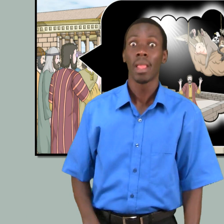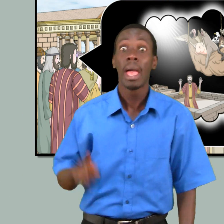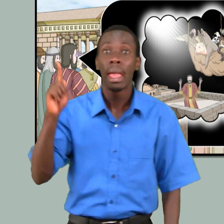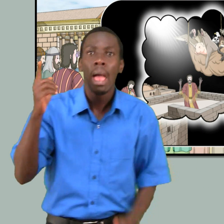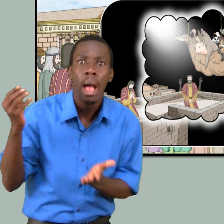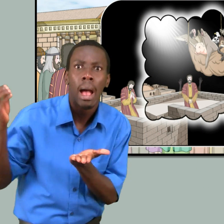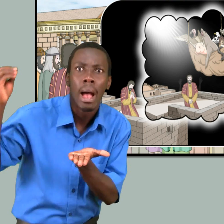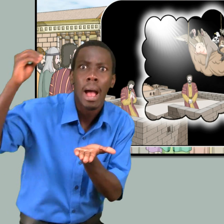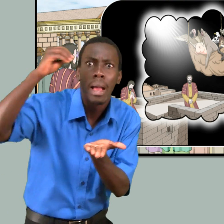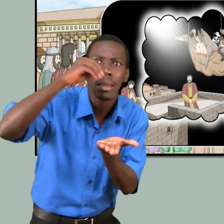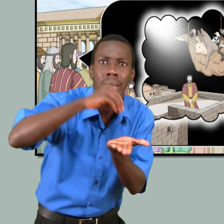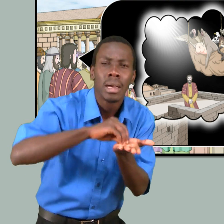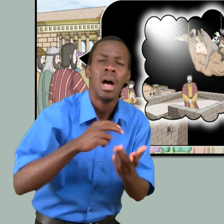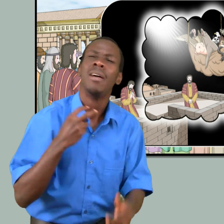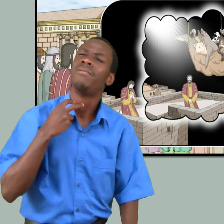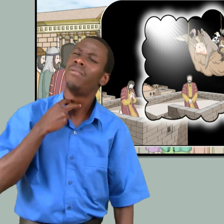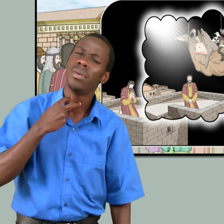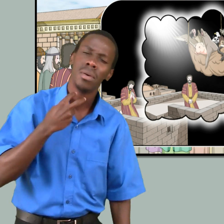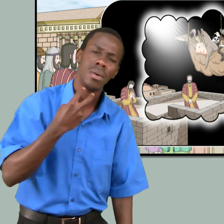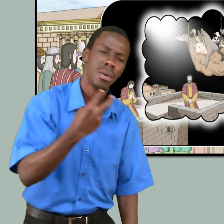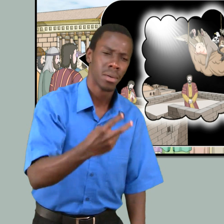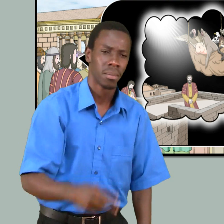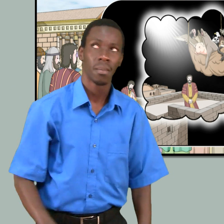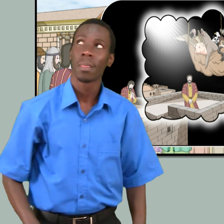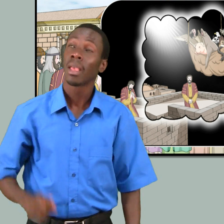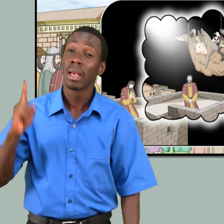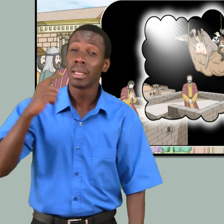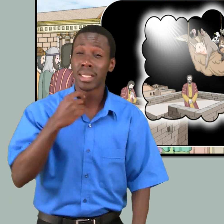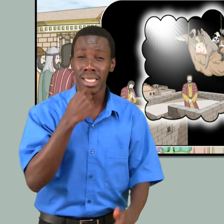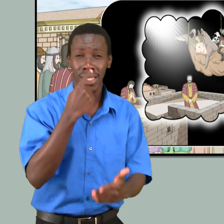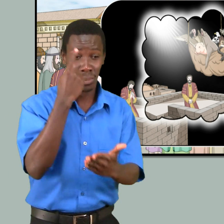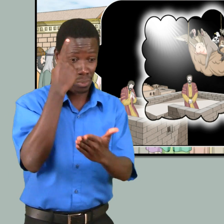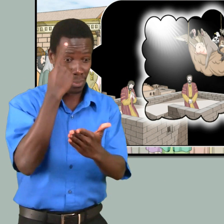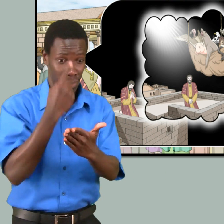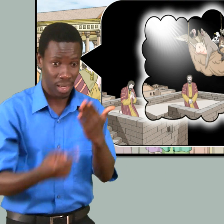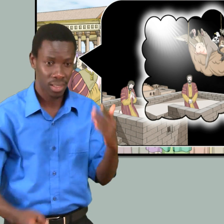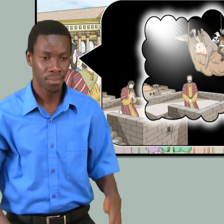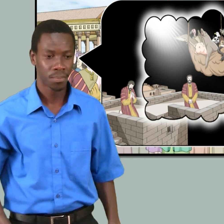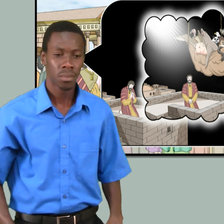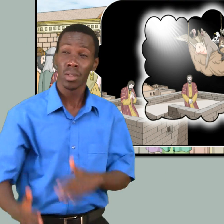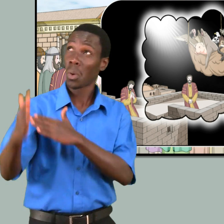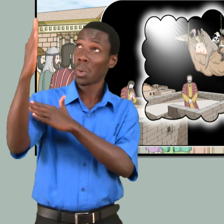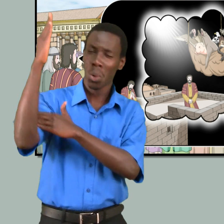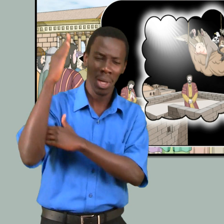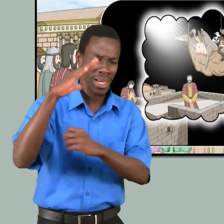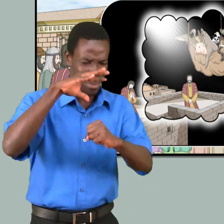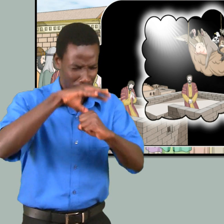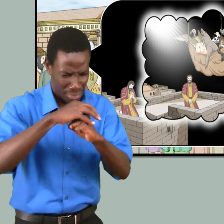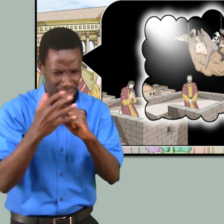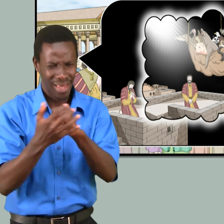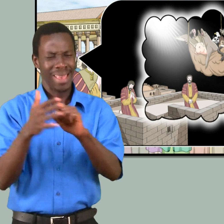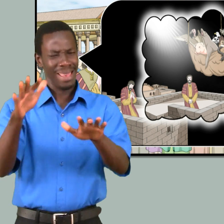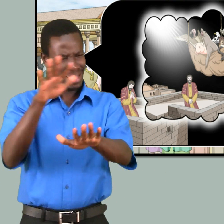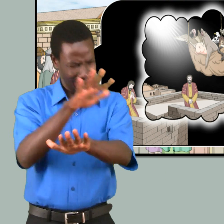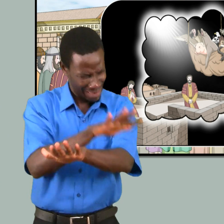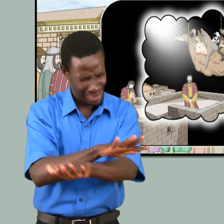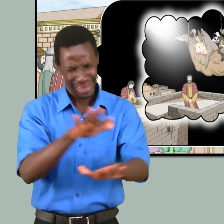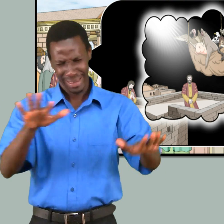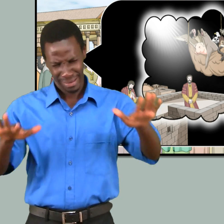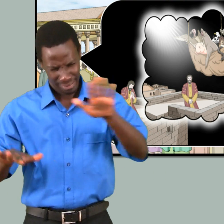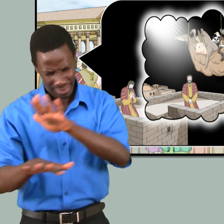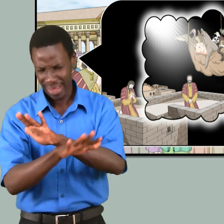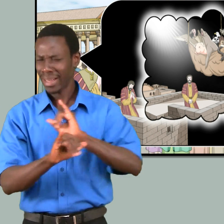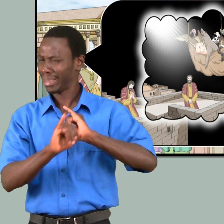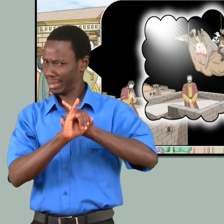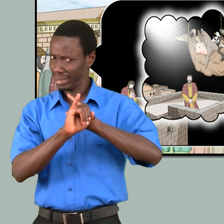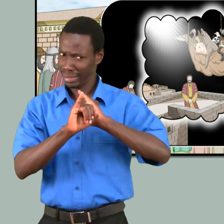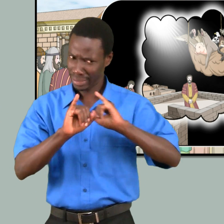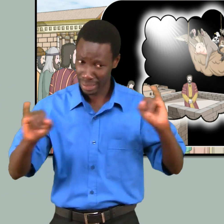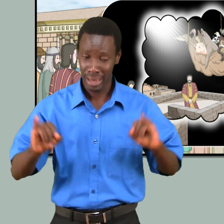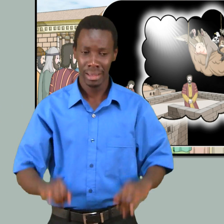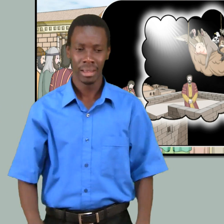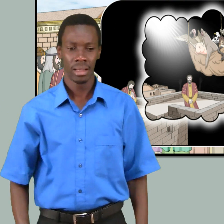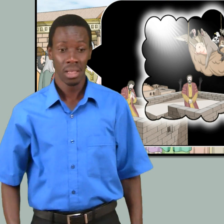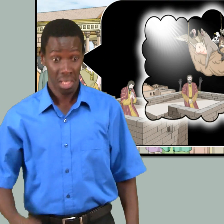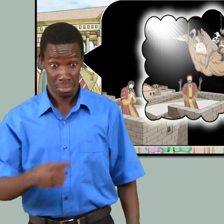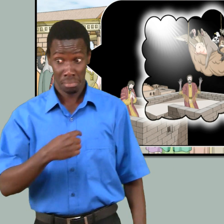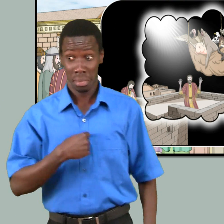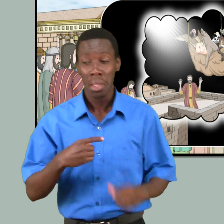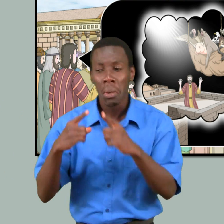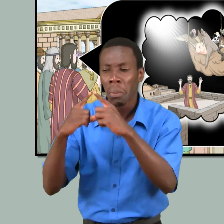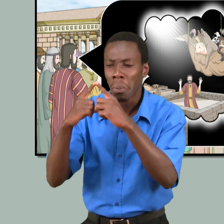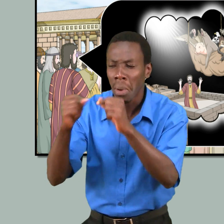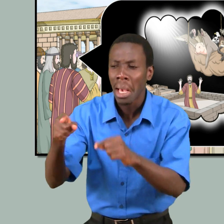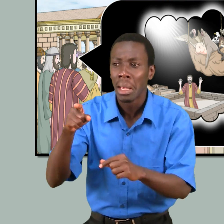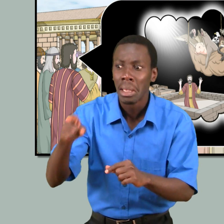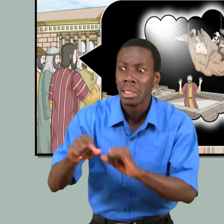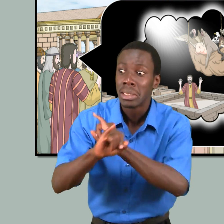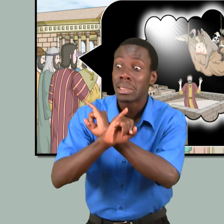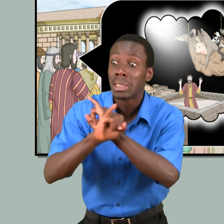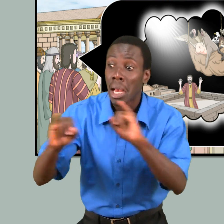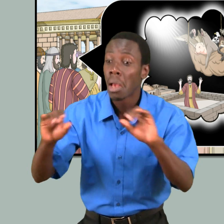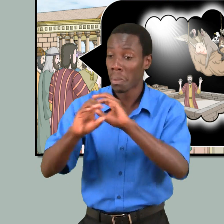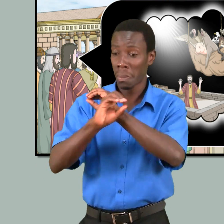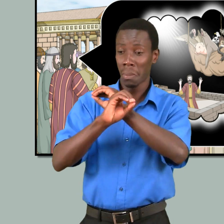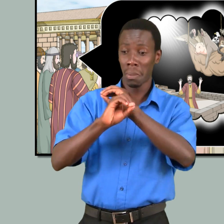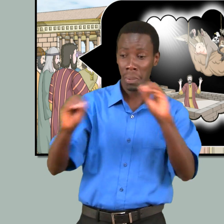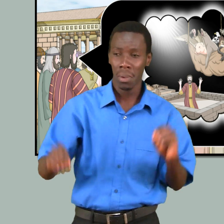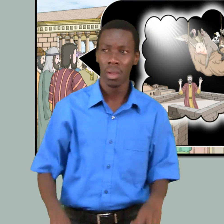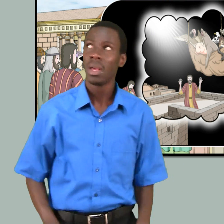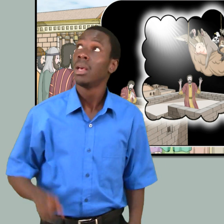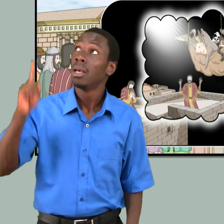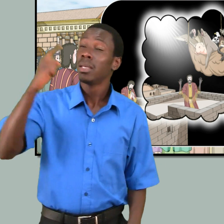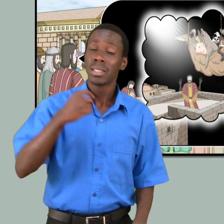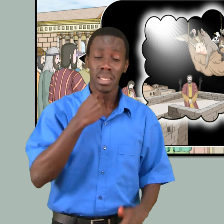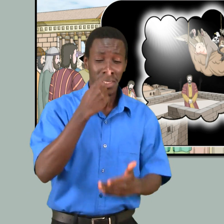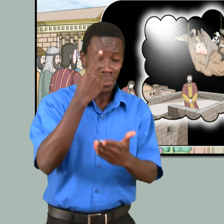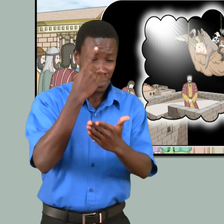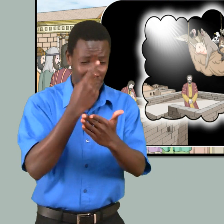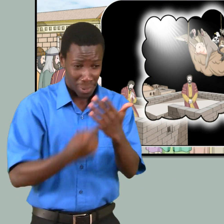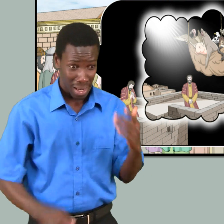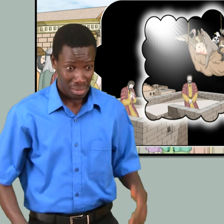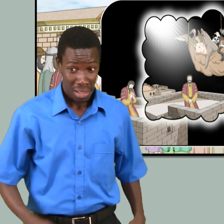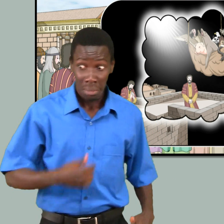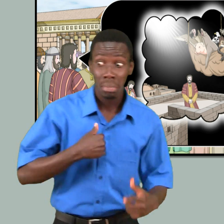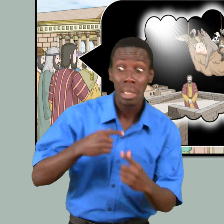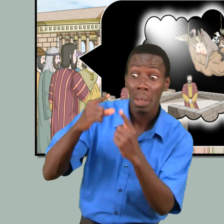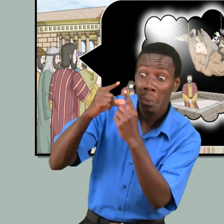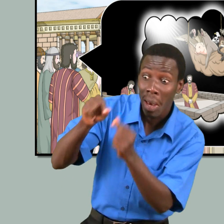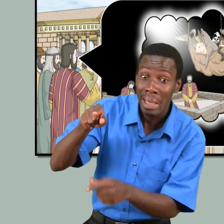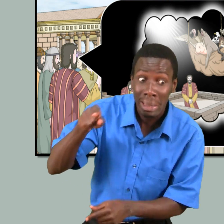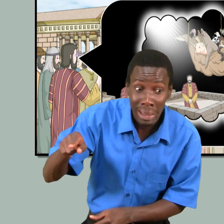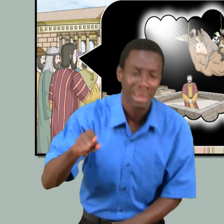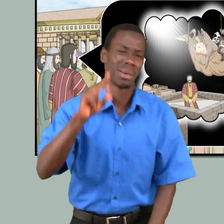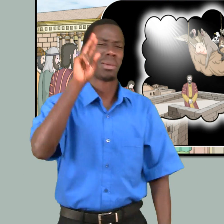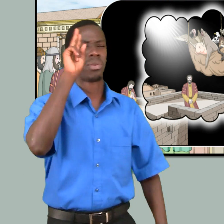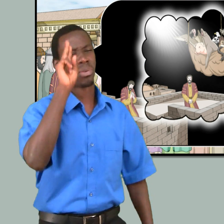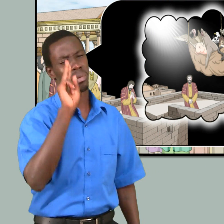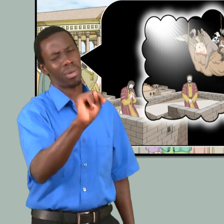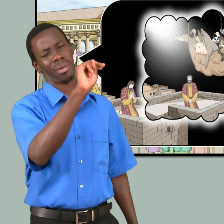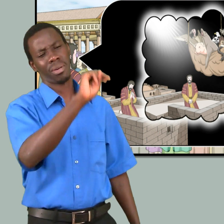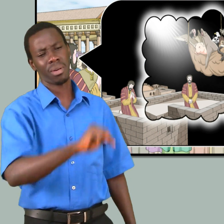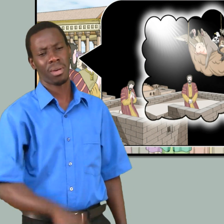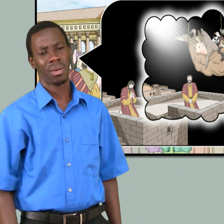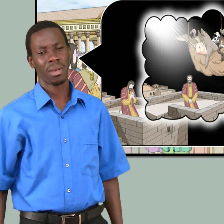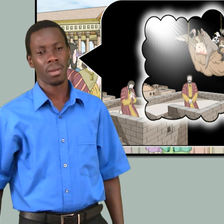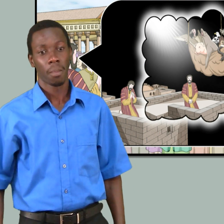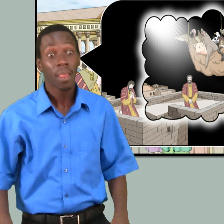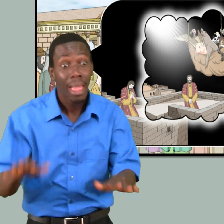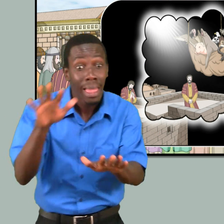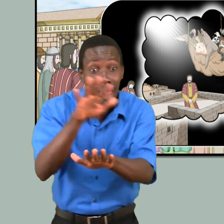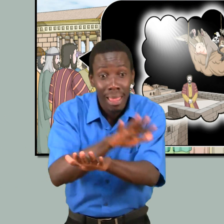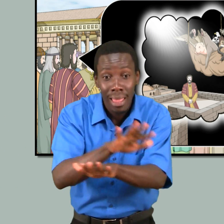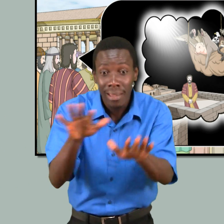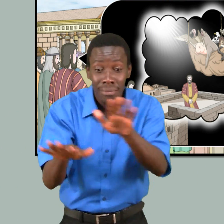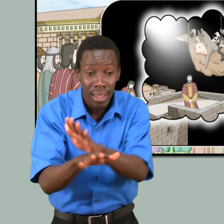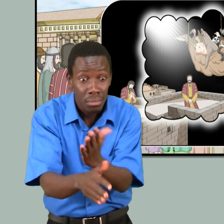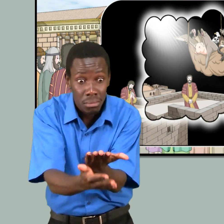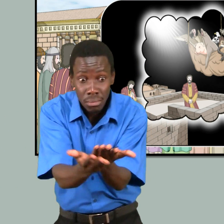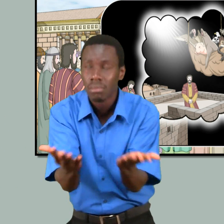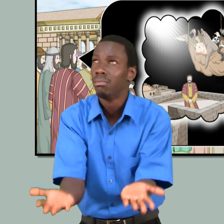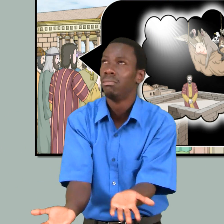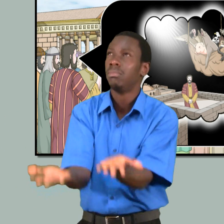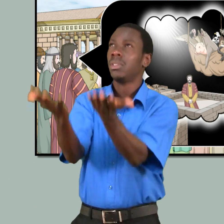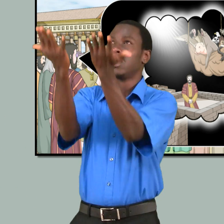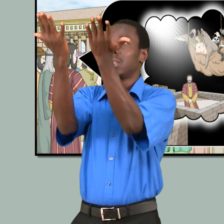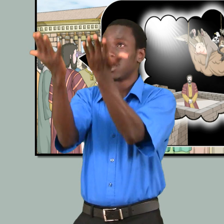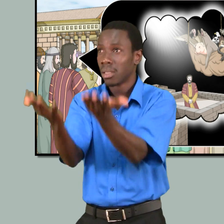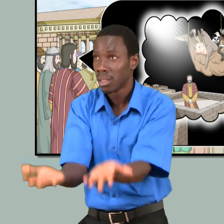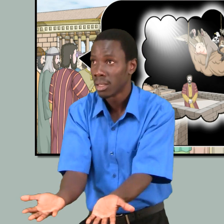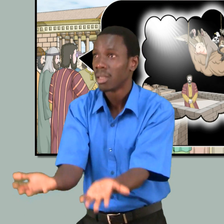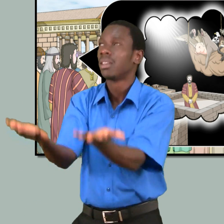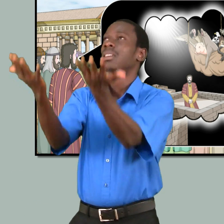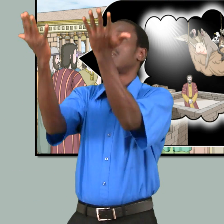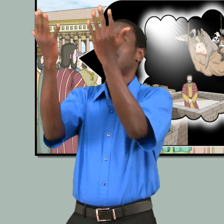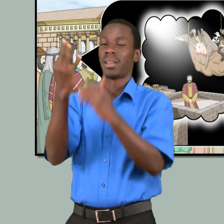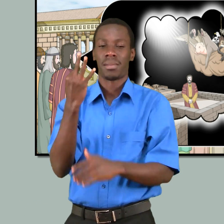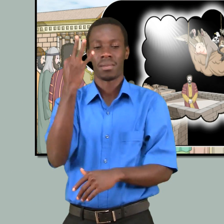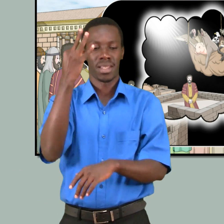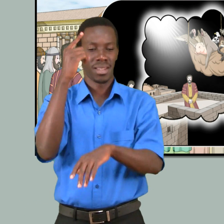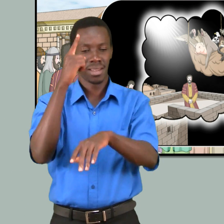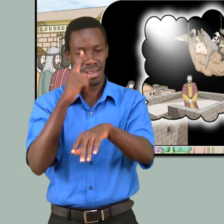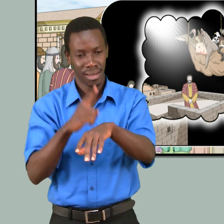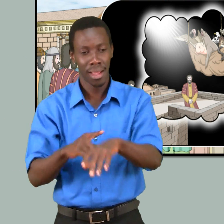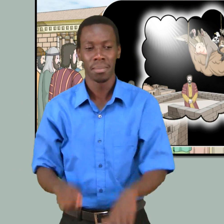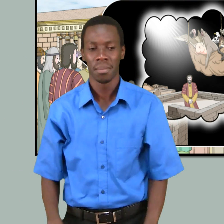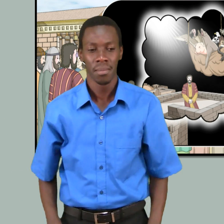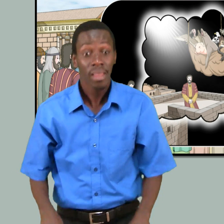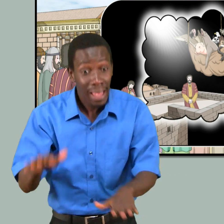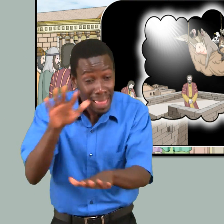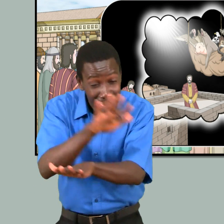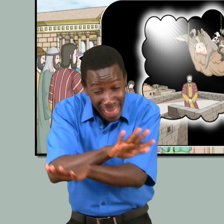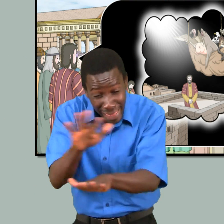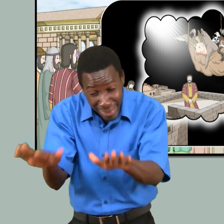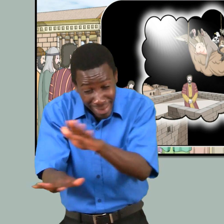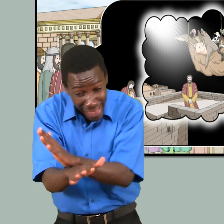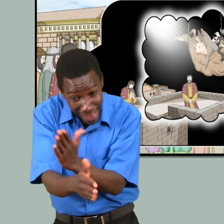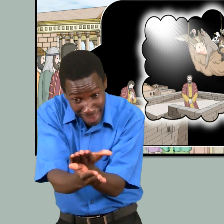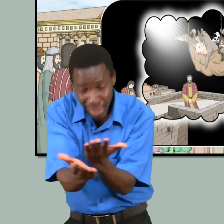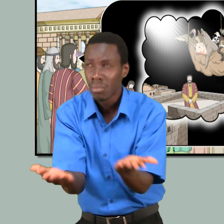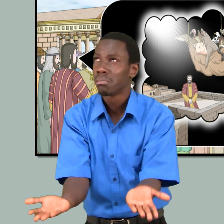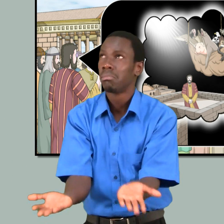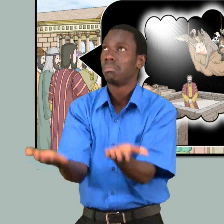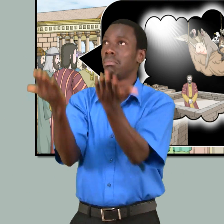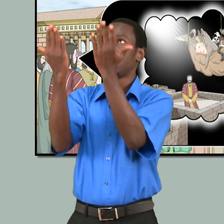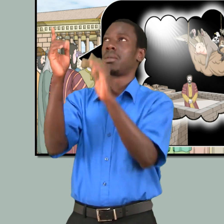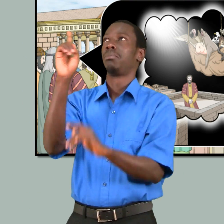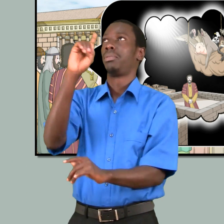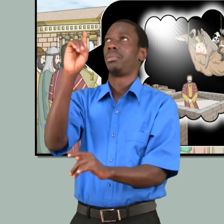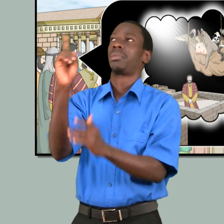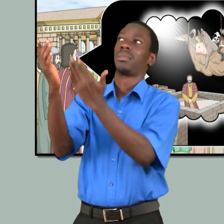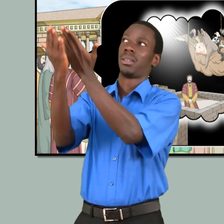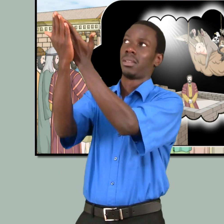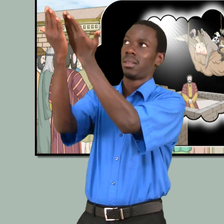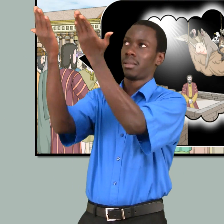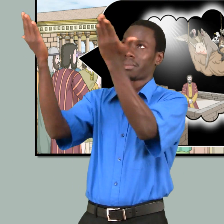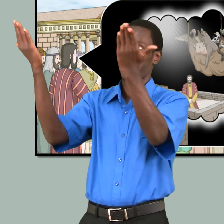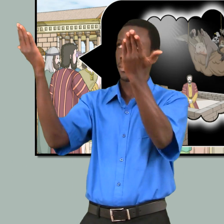But the voice spoke from heaven a second time, ‘Do not call anything impure that God has made clean.’